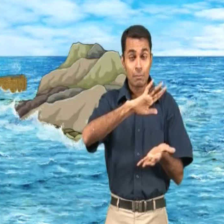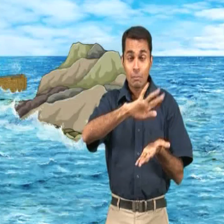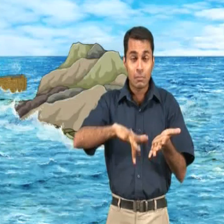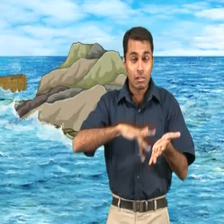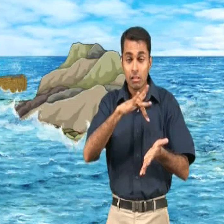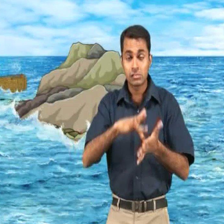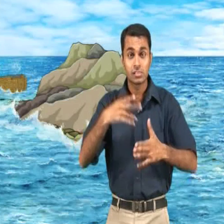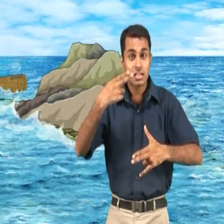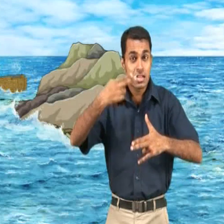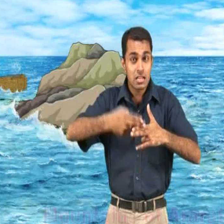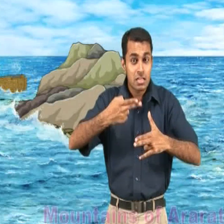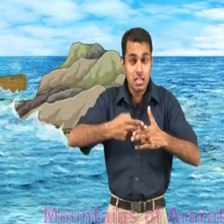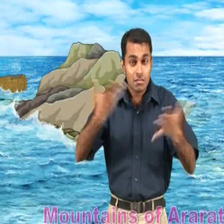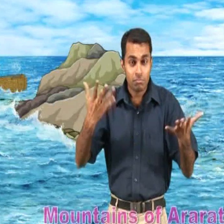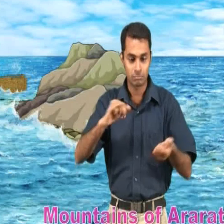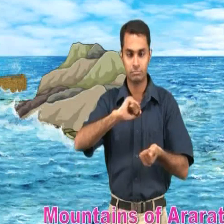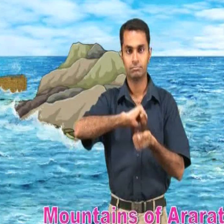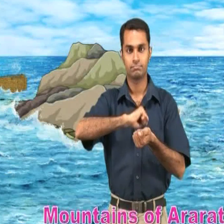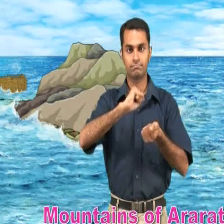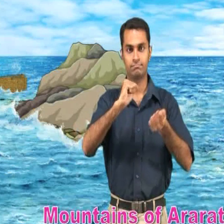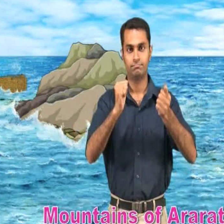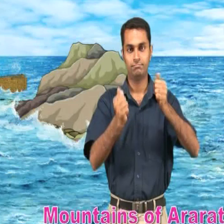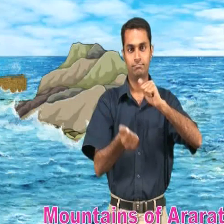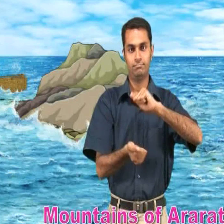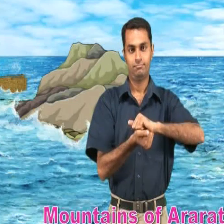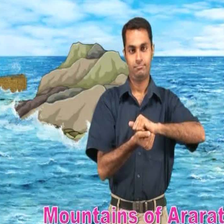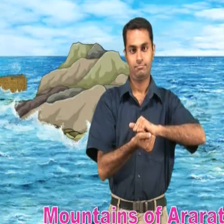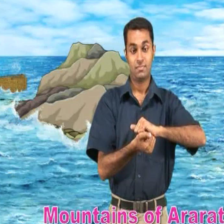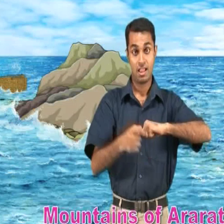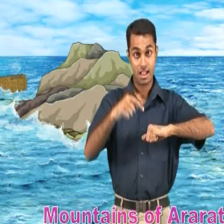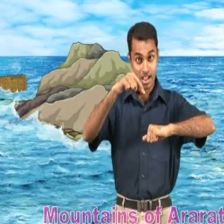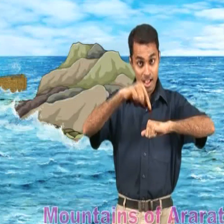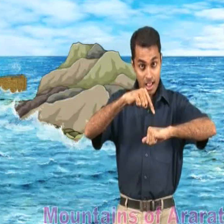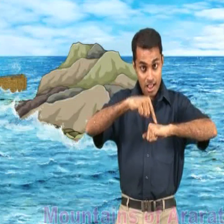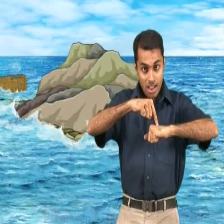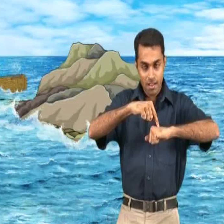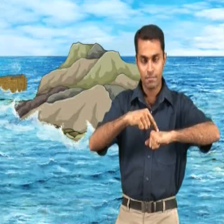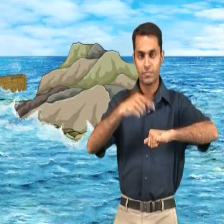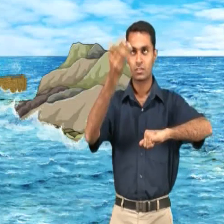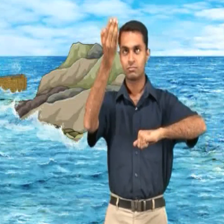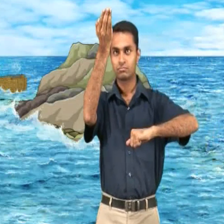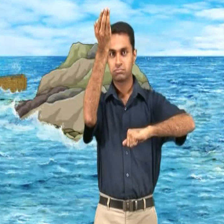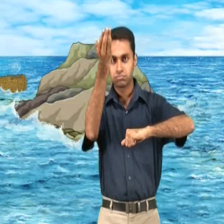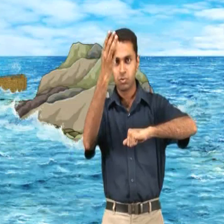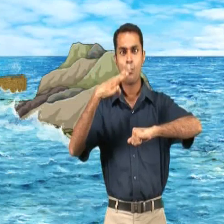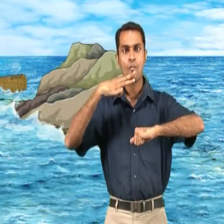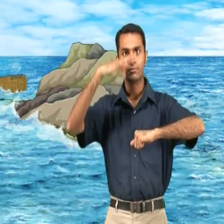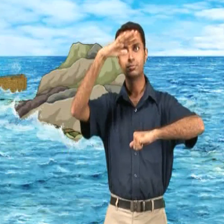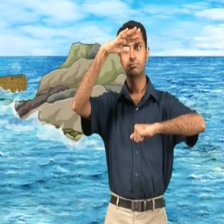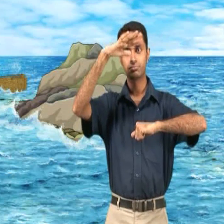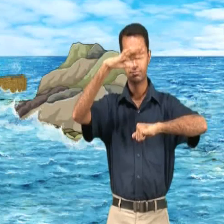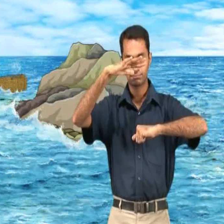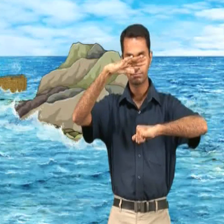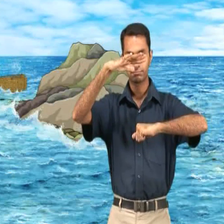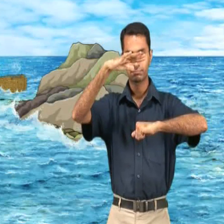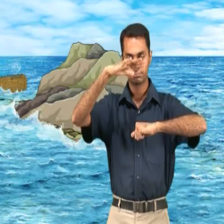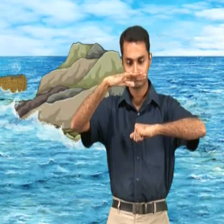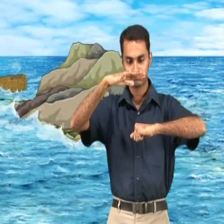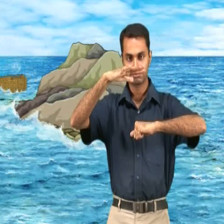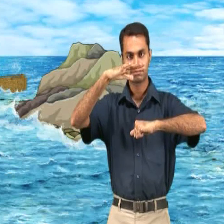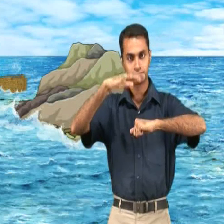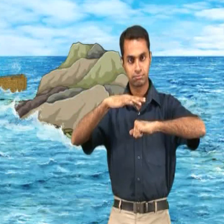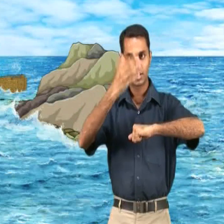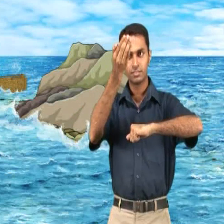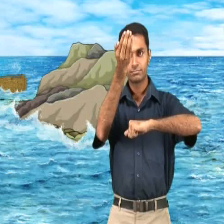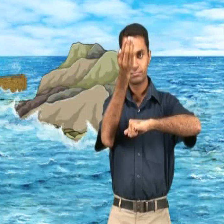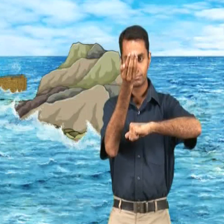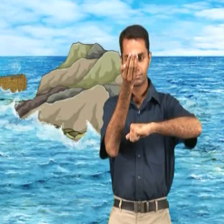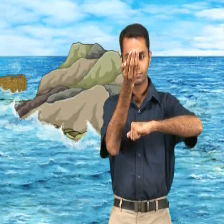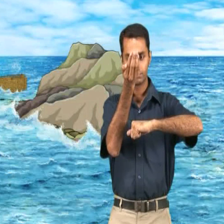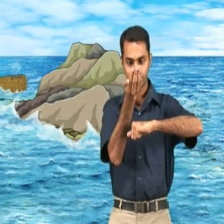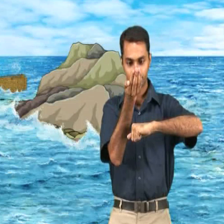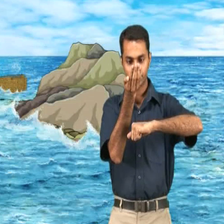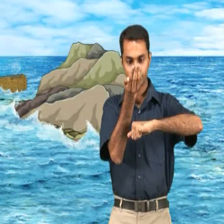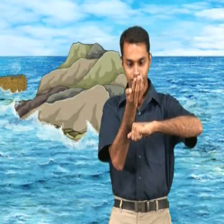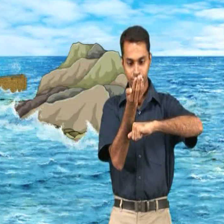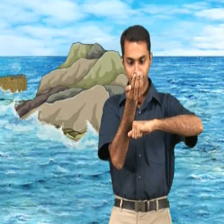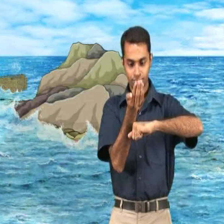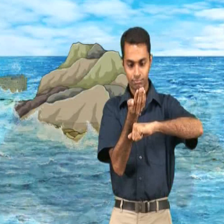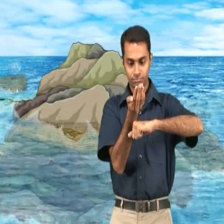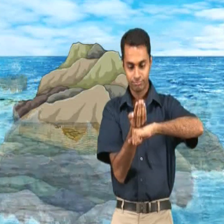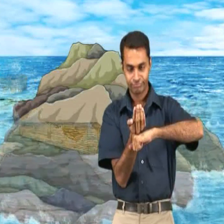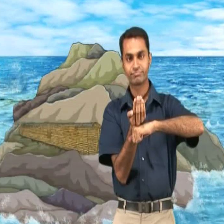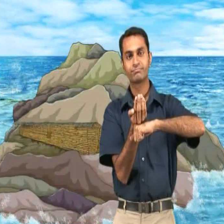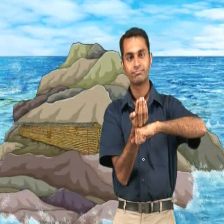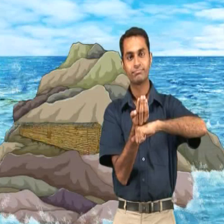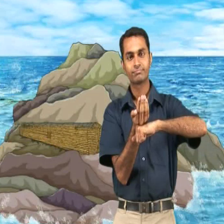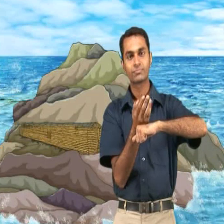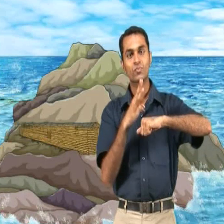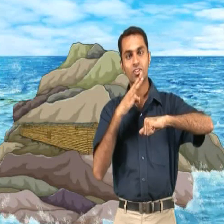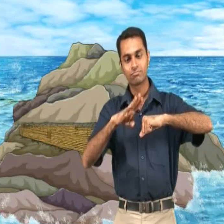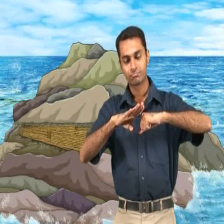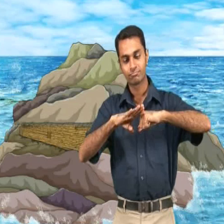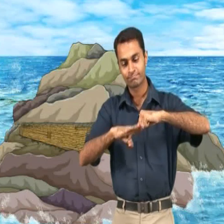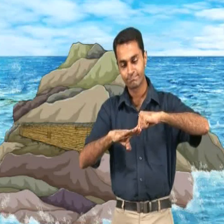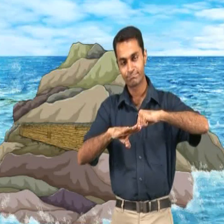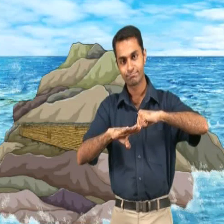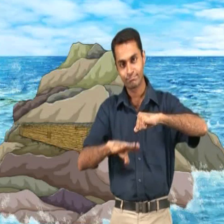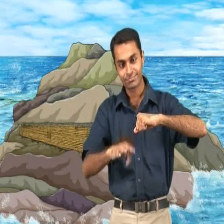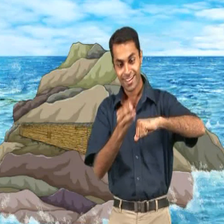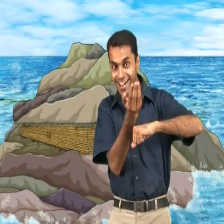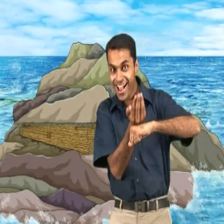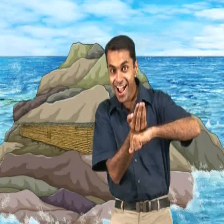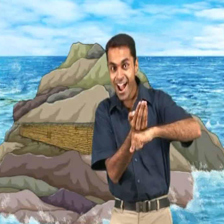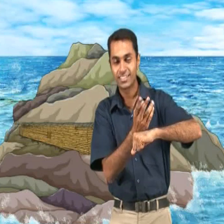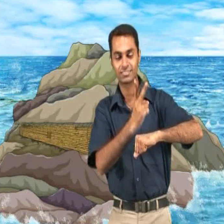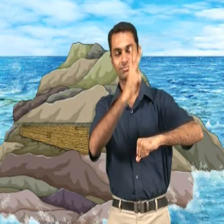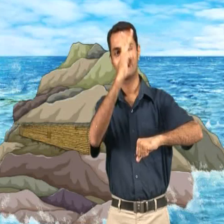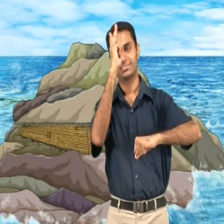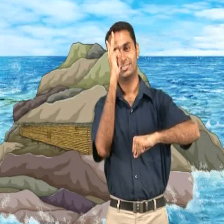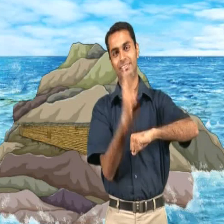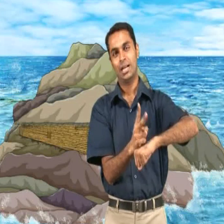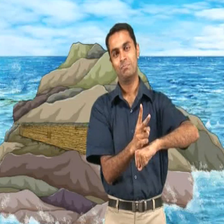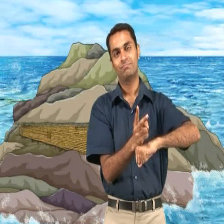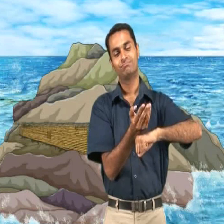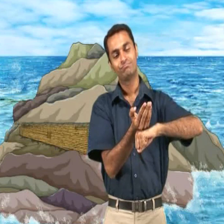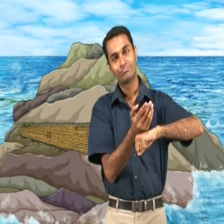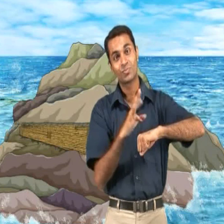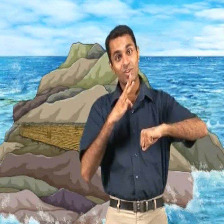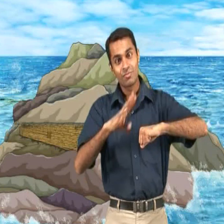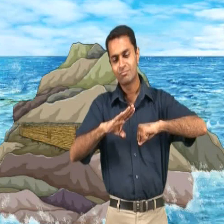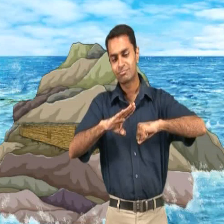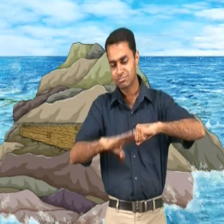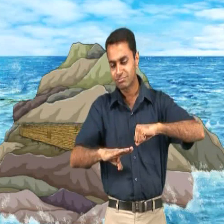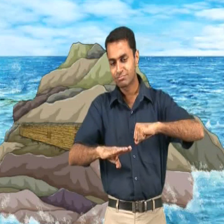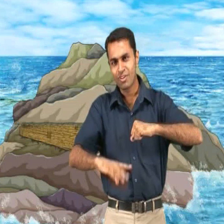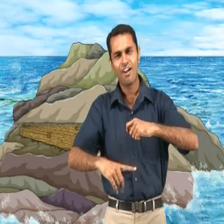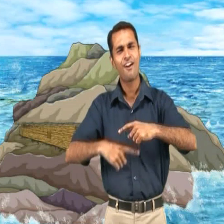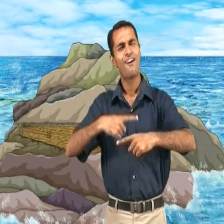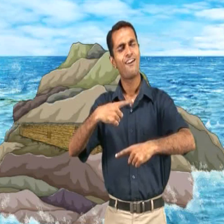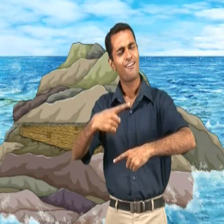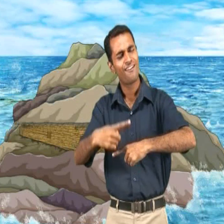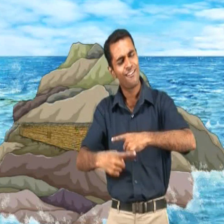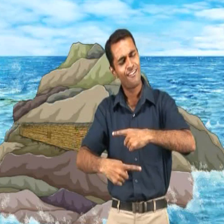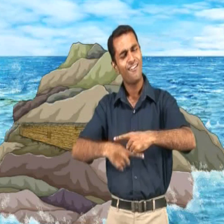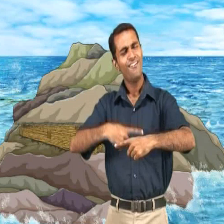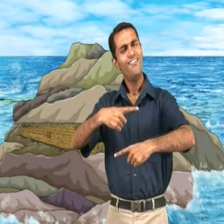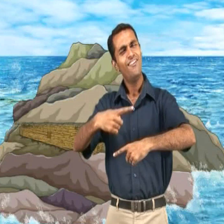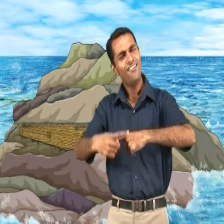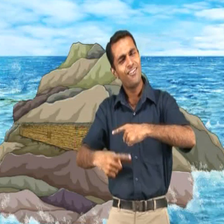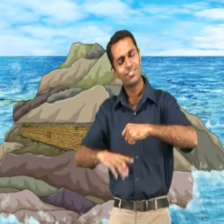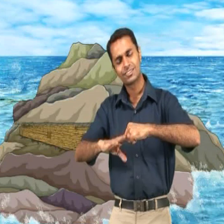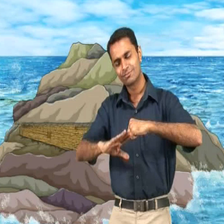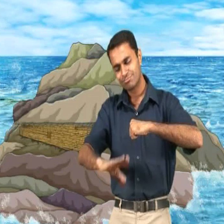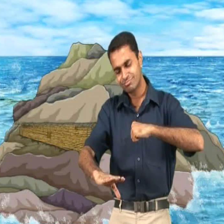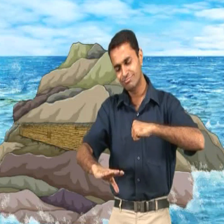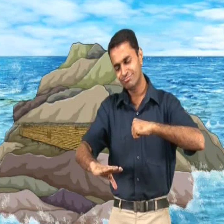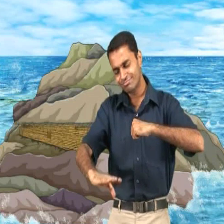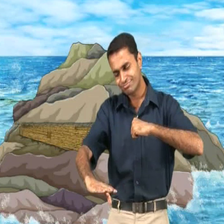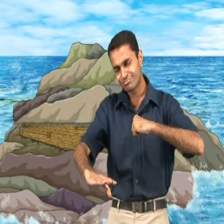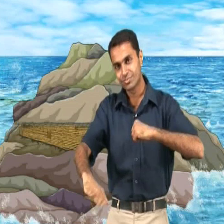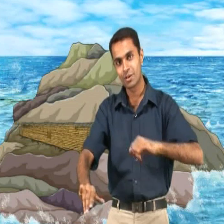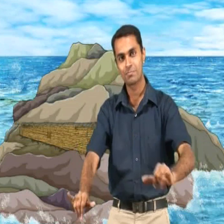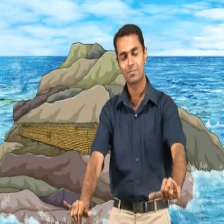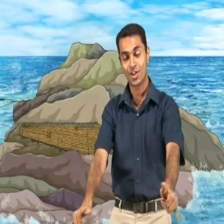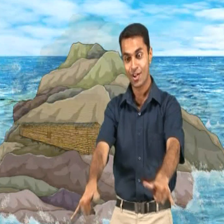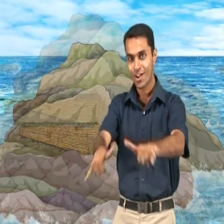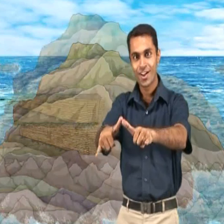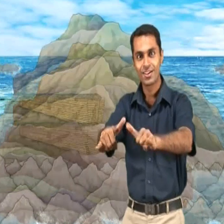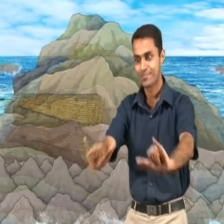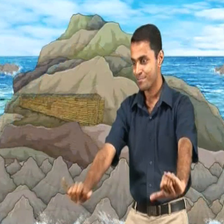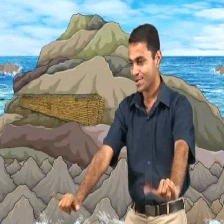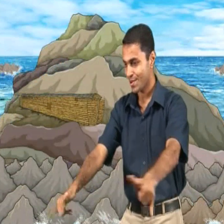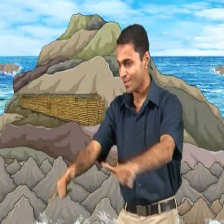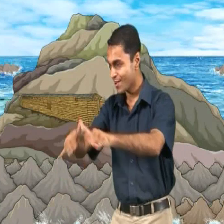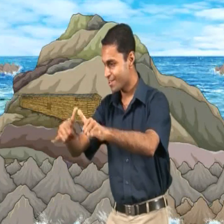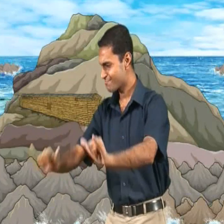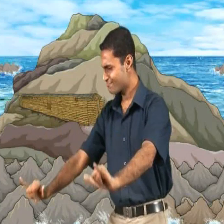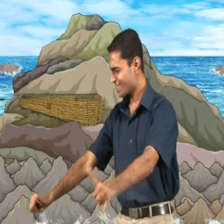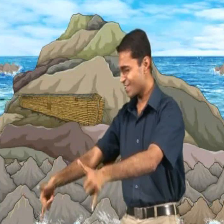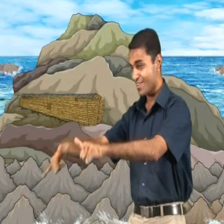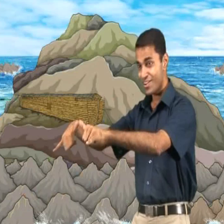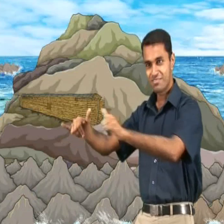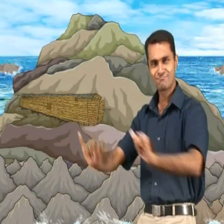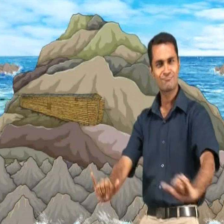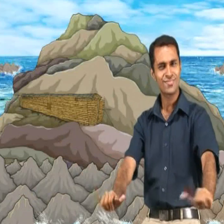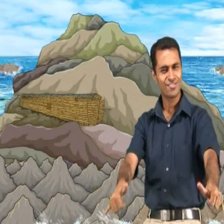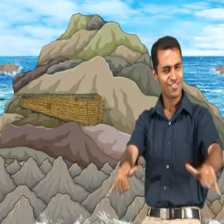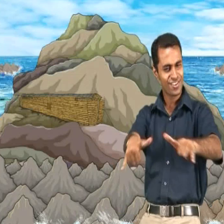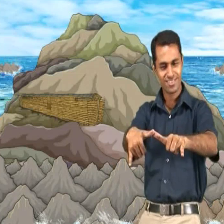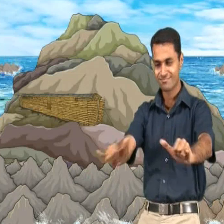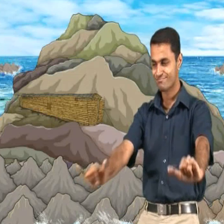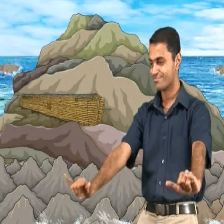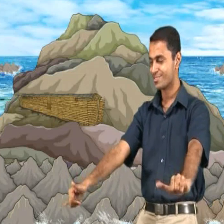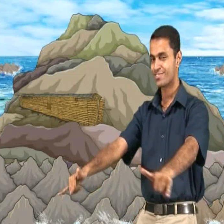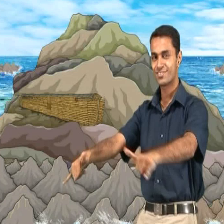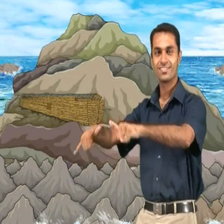The waters receded steadily from the earth, and after 150 days the waters had gone down. On the seventeenth day of the seventh month, the ark came to rest on the mountains of Ararat.